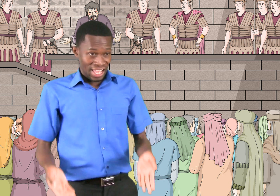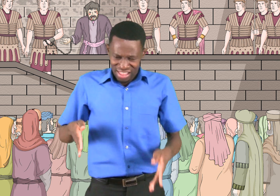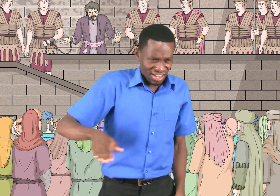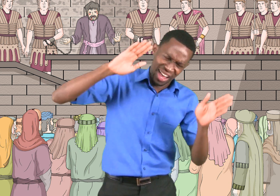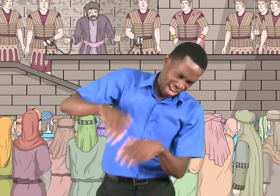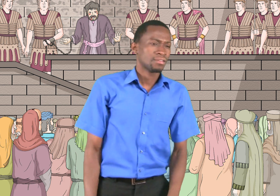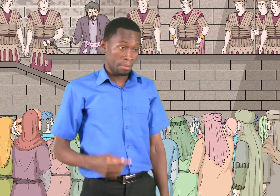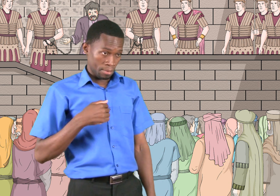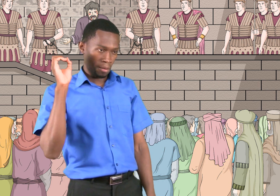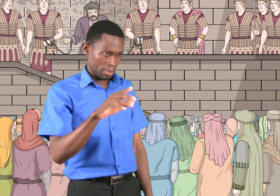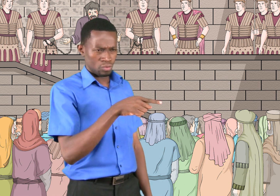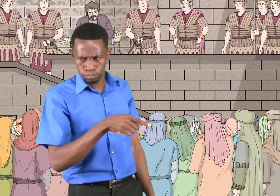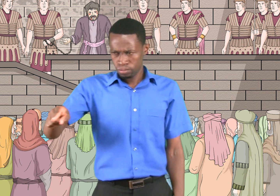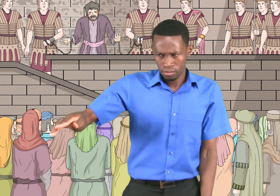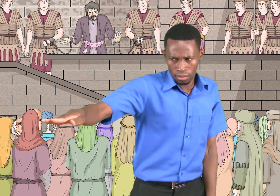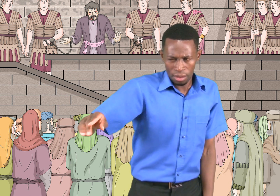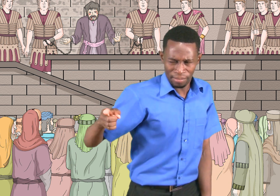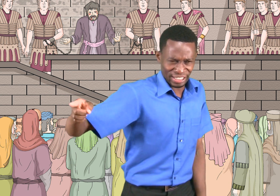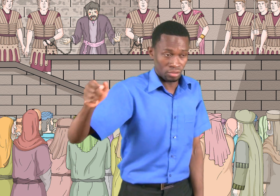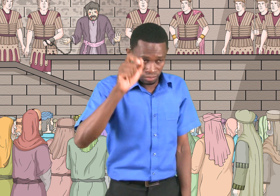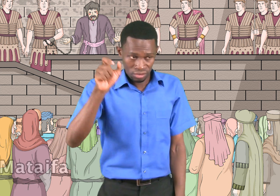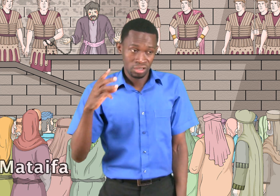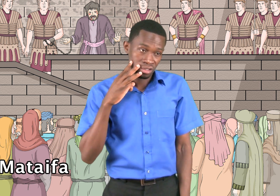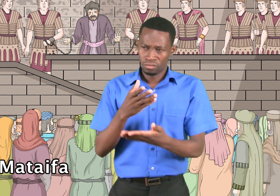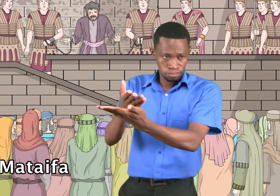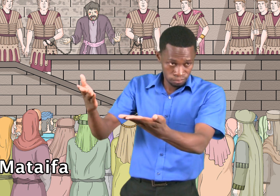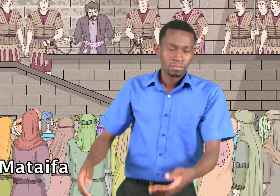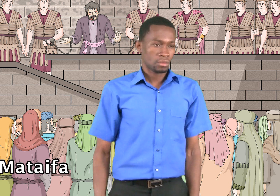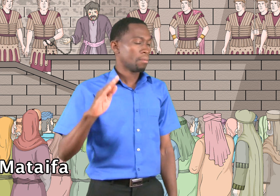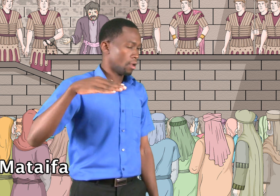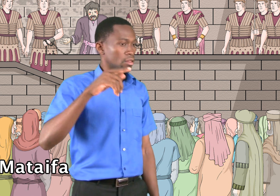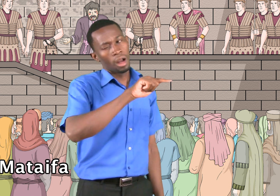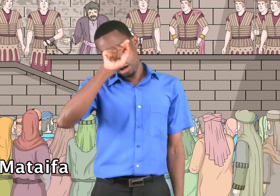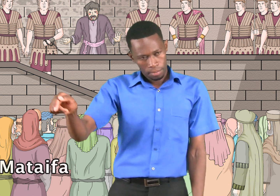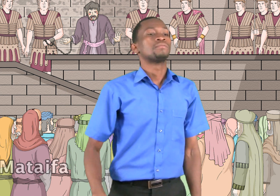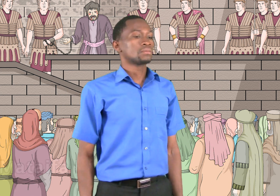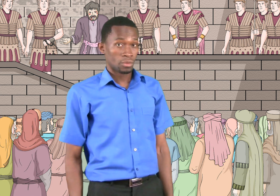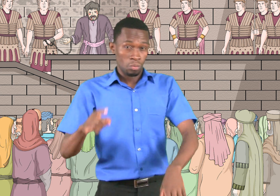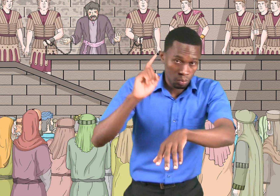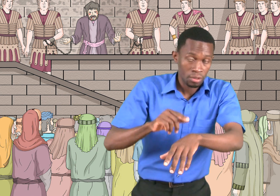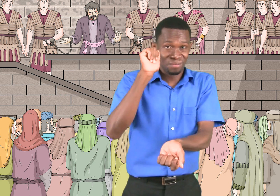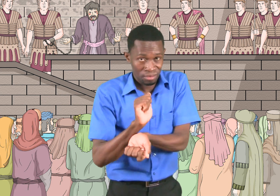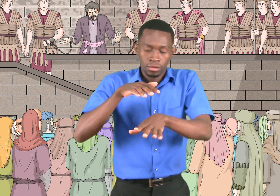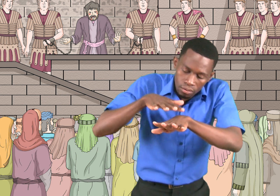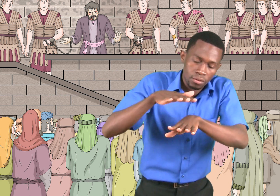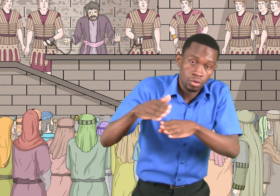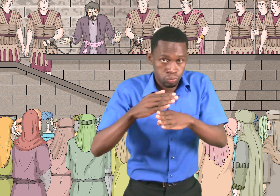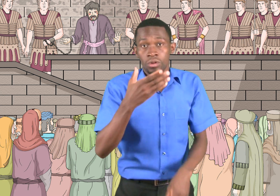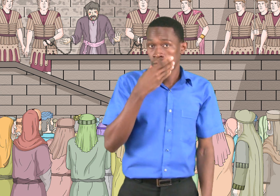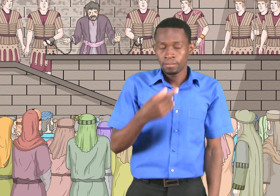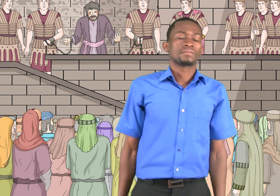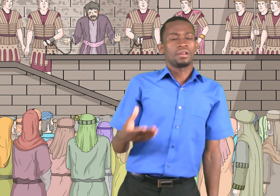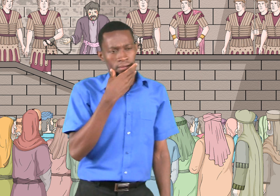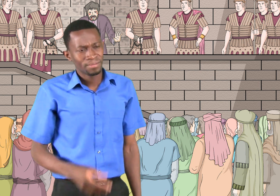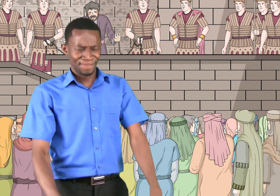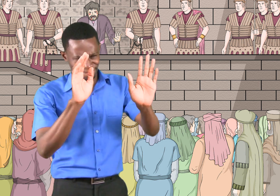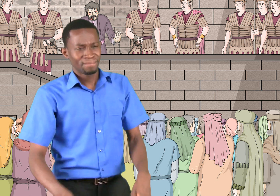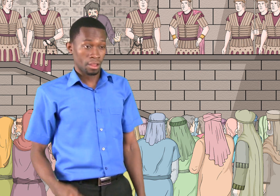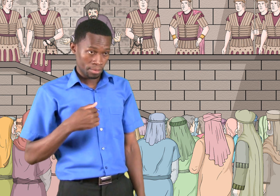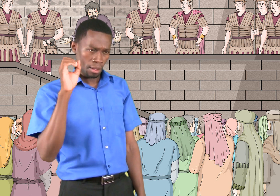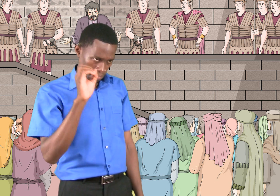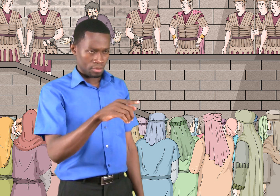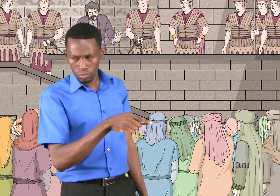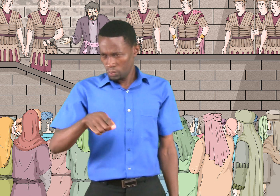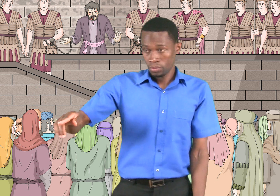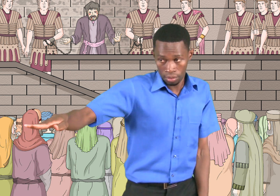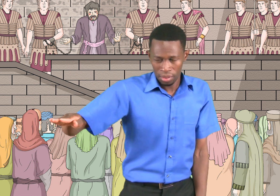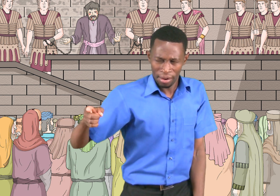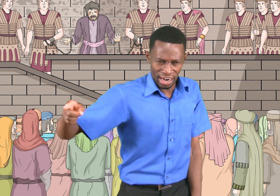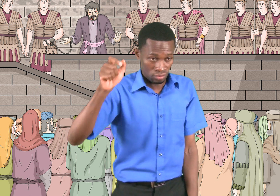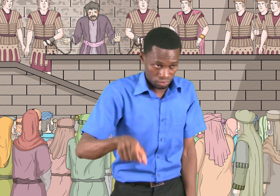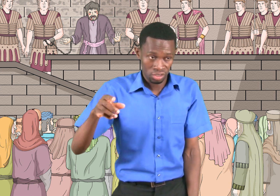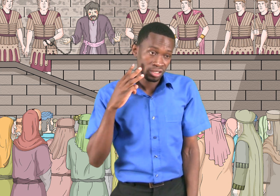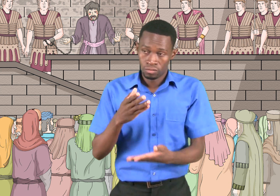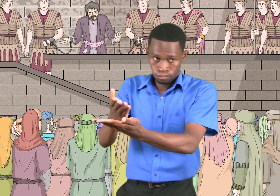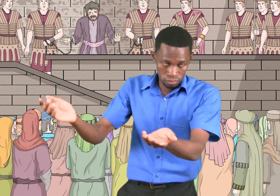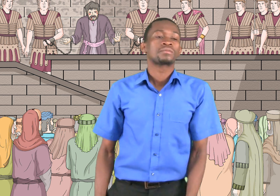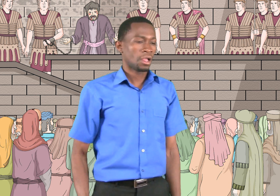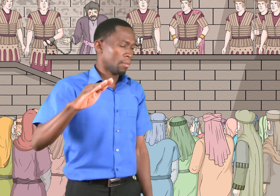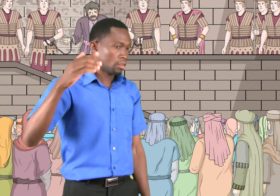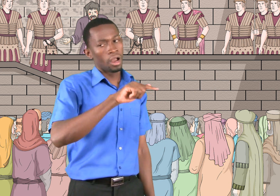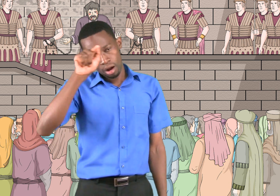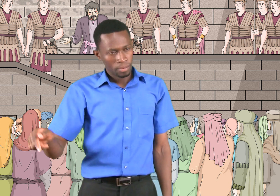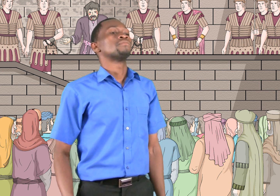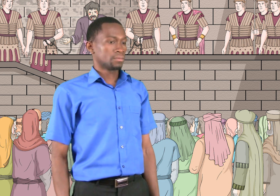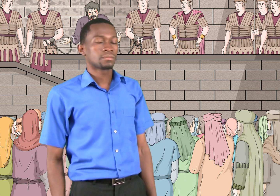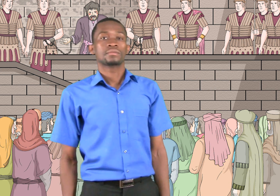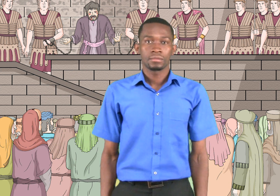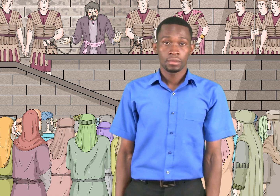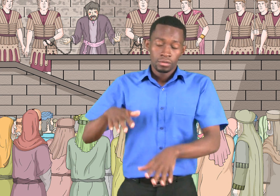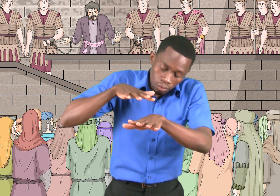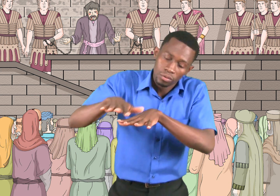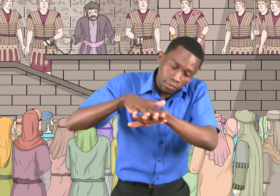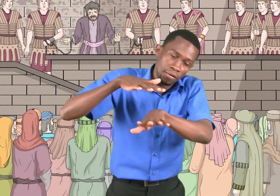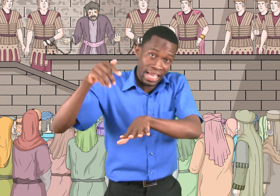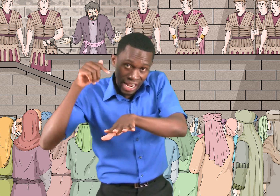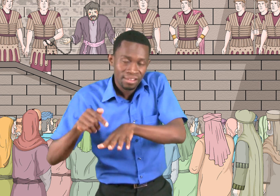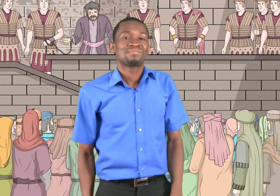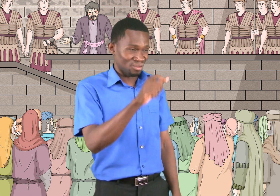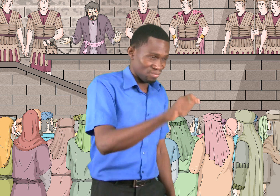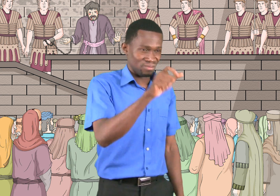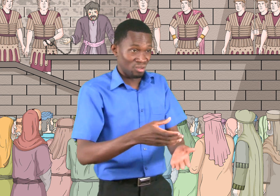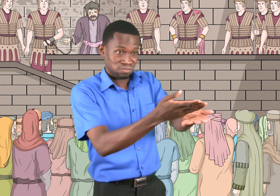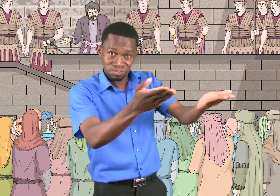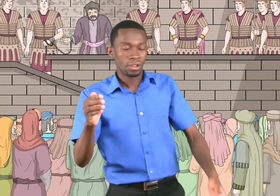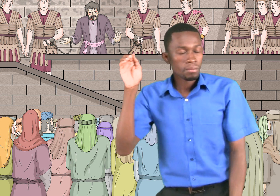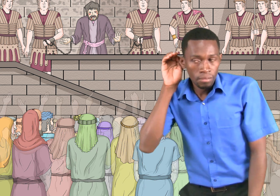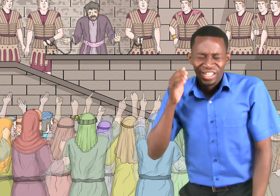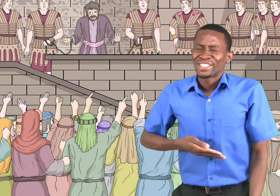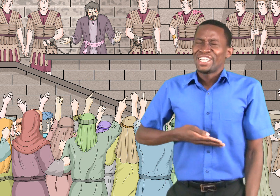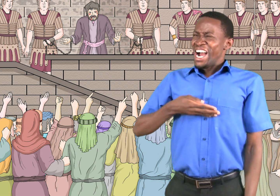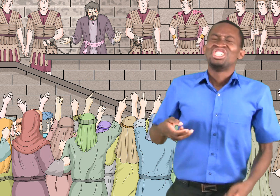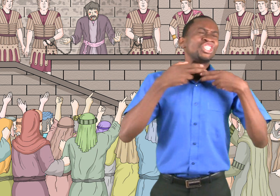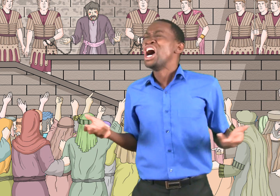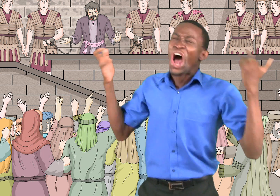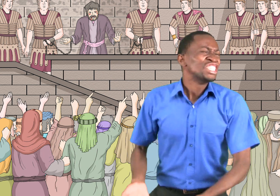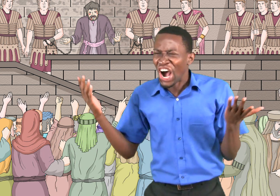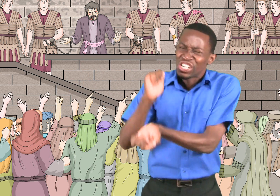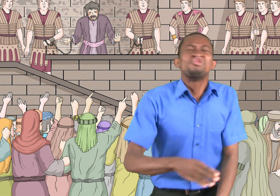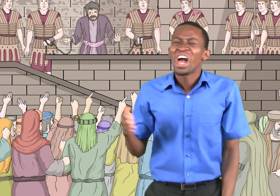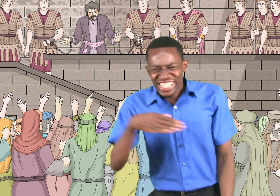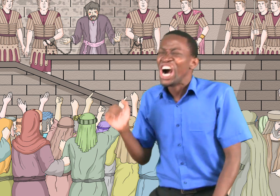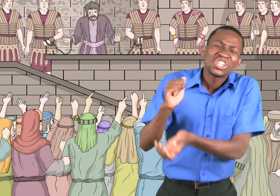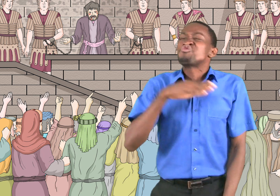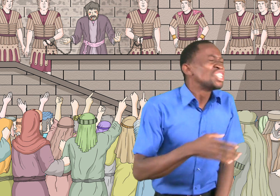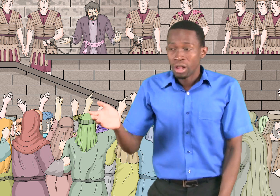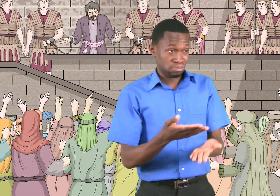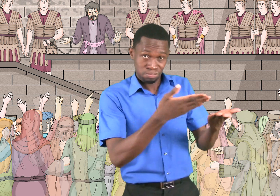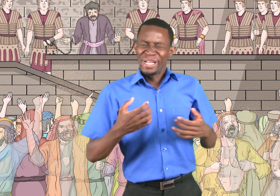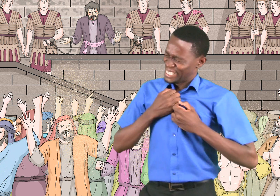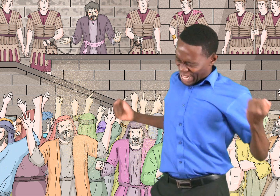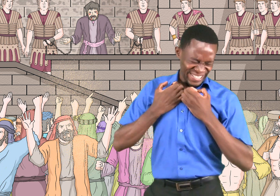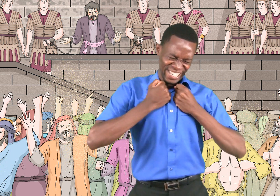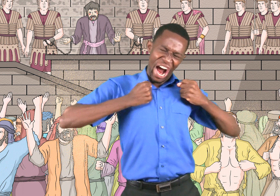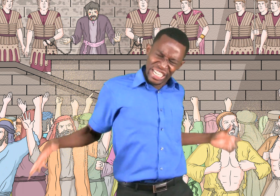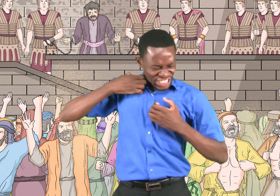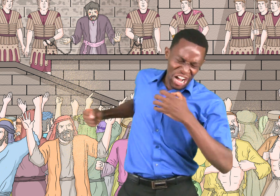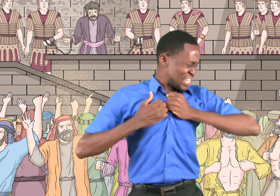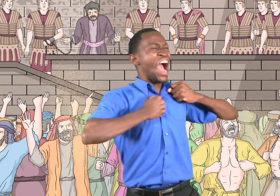Then He said to me, ‘Go! I will send you far away to the Gentiles.’” The crowd listened to Paul until he made this statement.